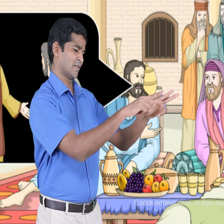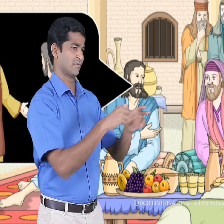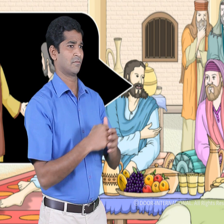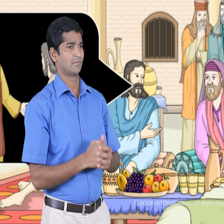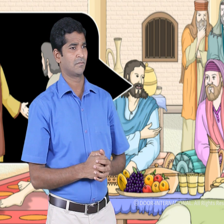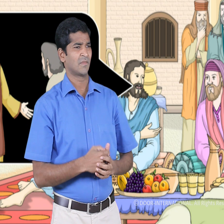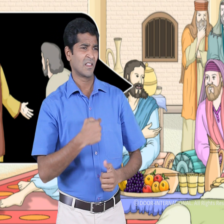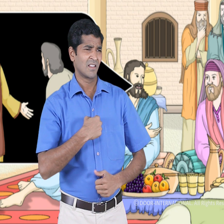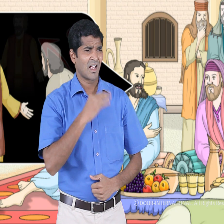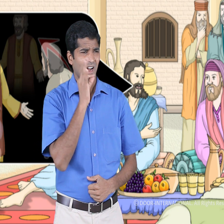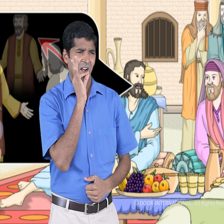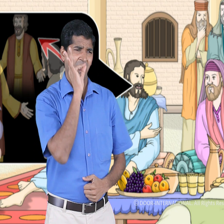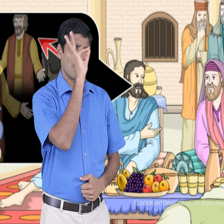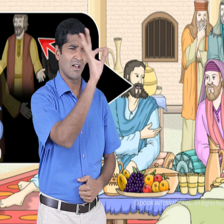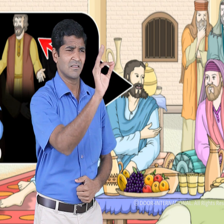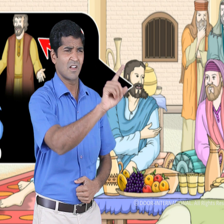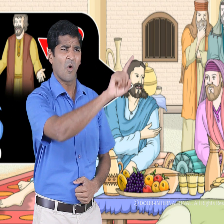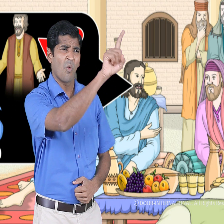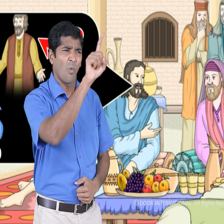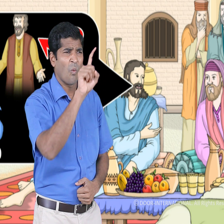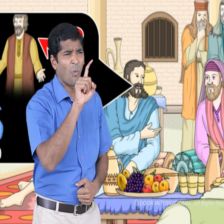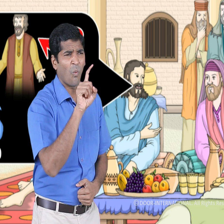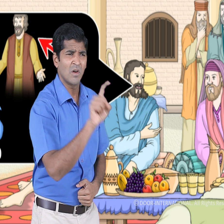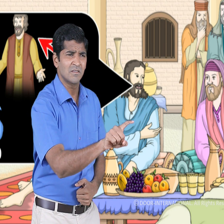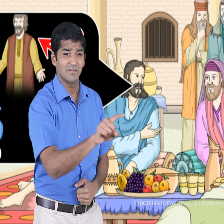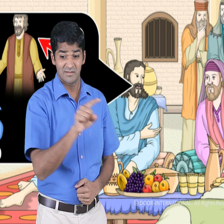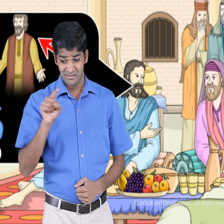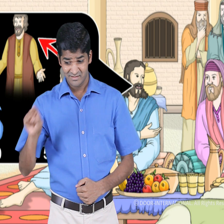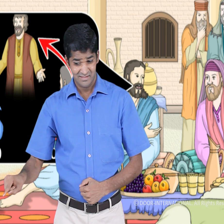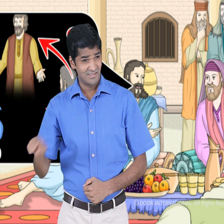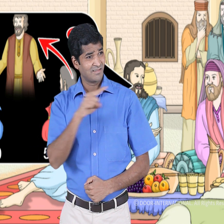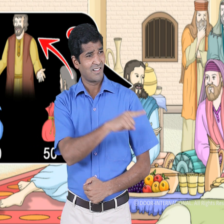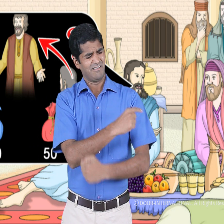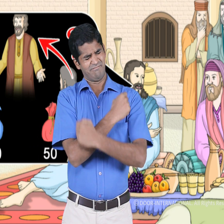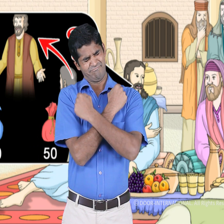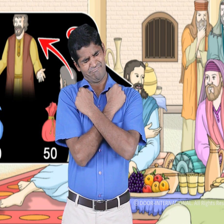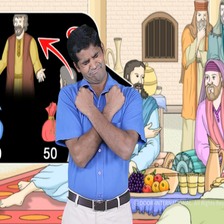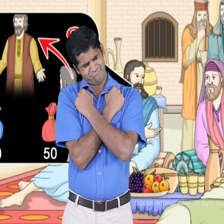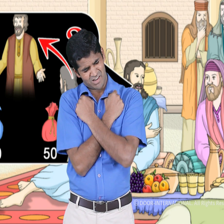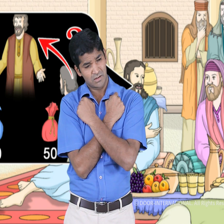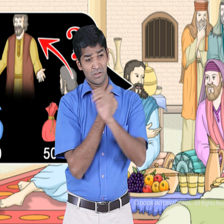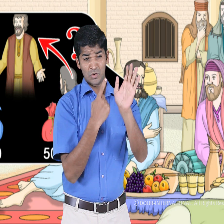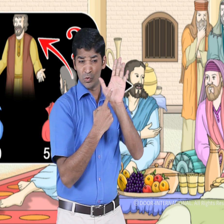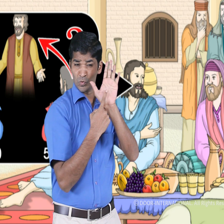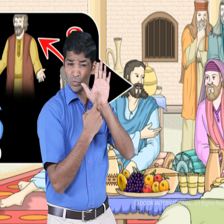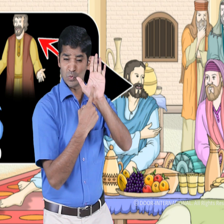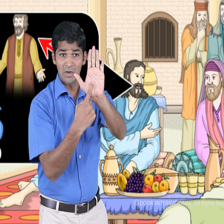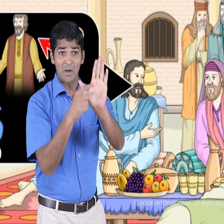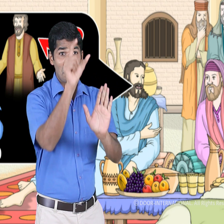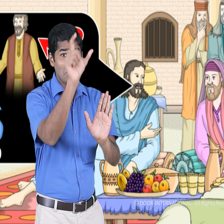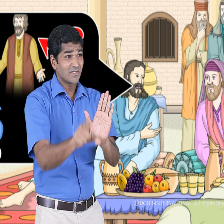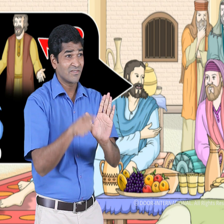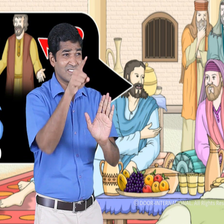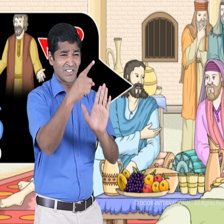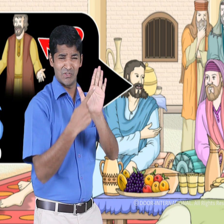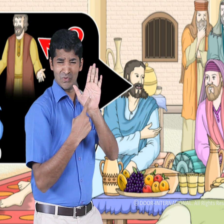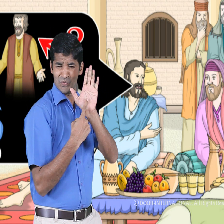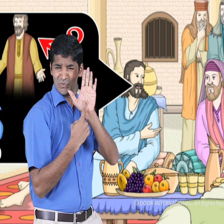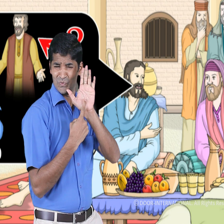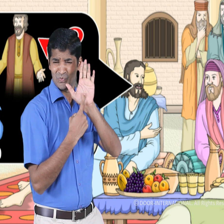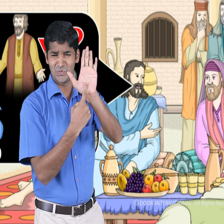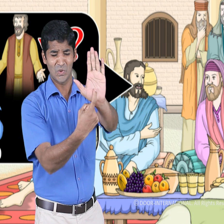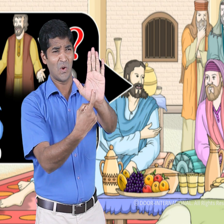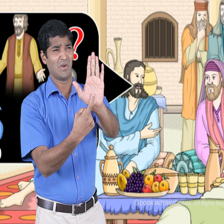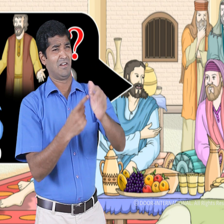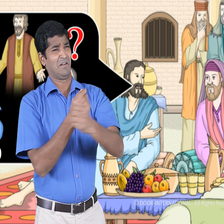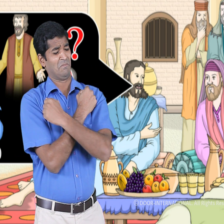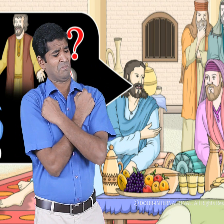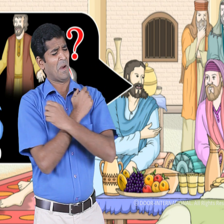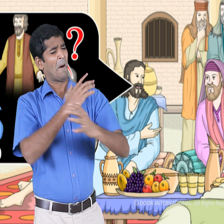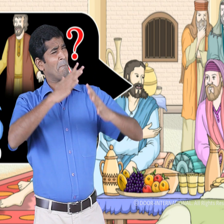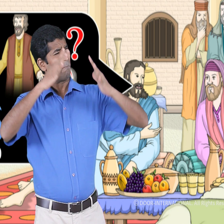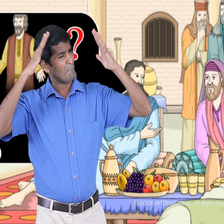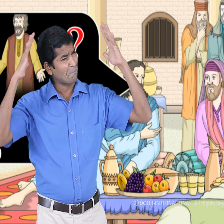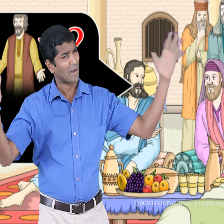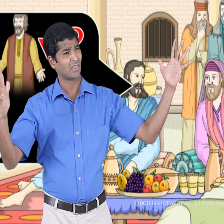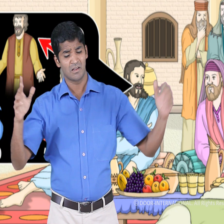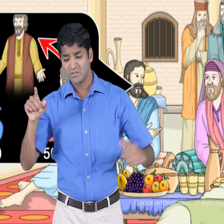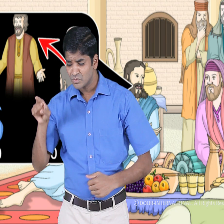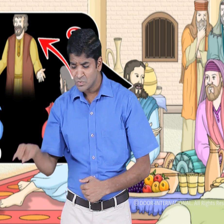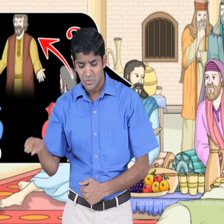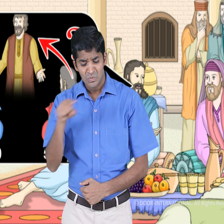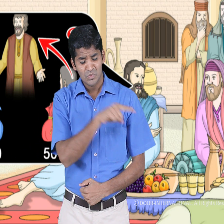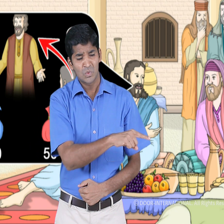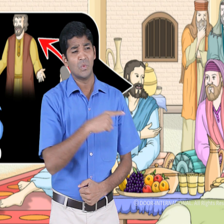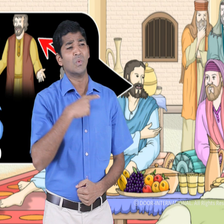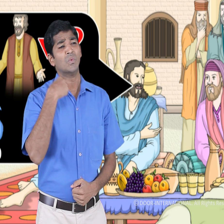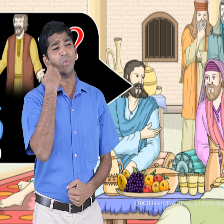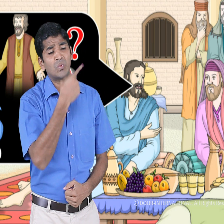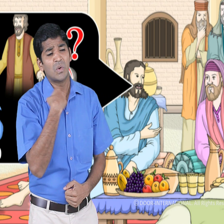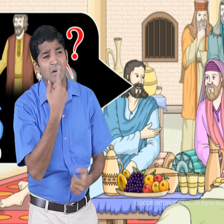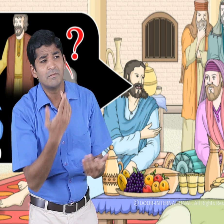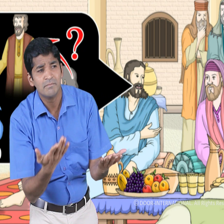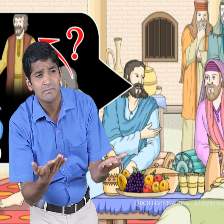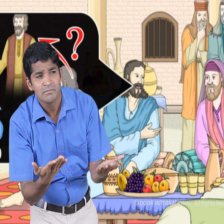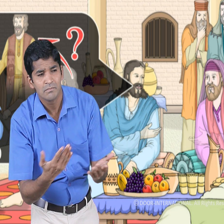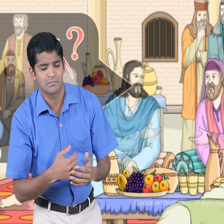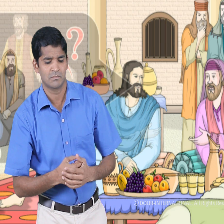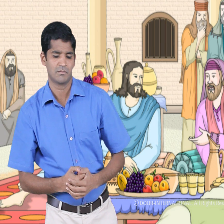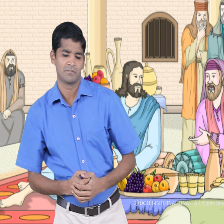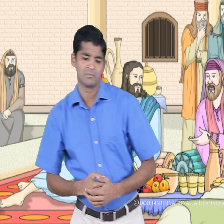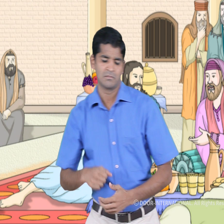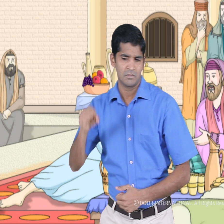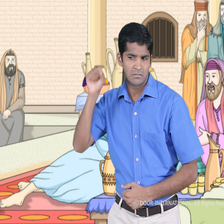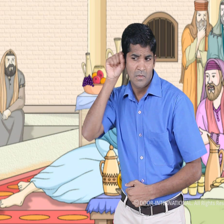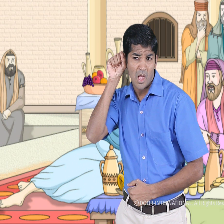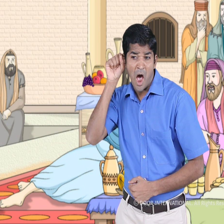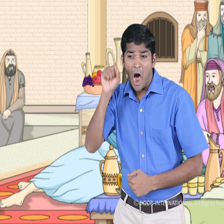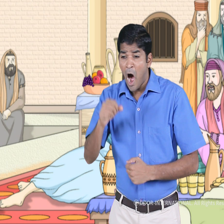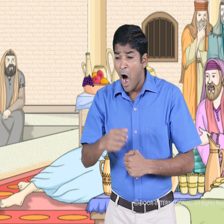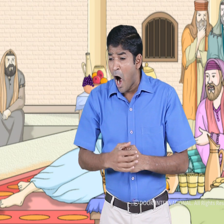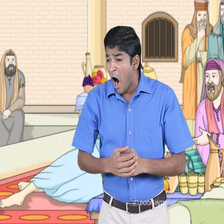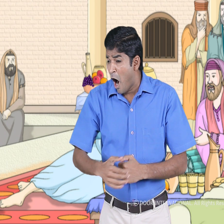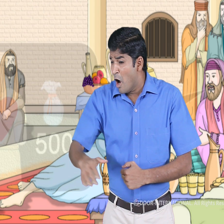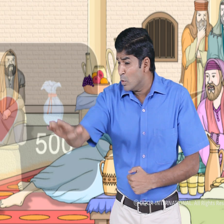Which one, then, will love him more?”